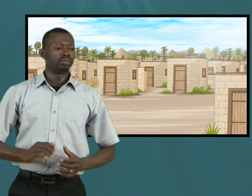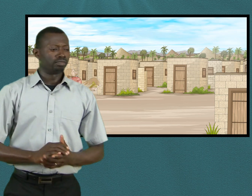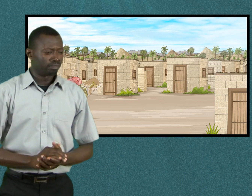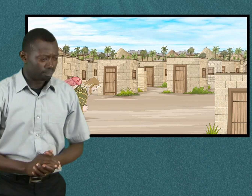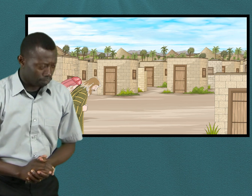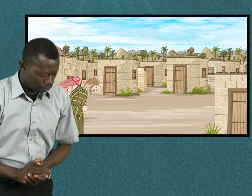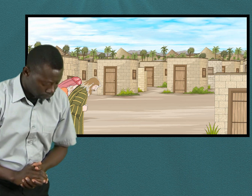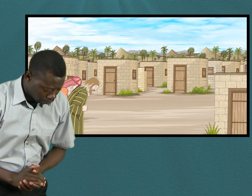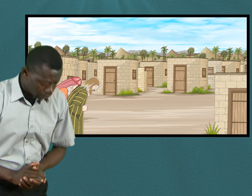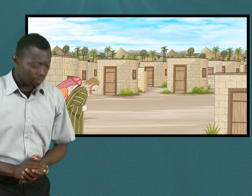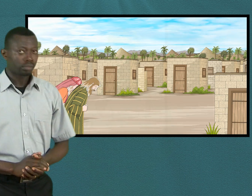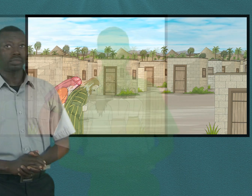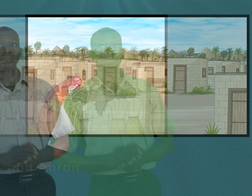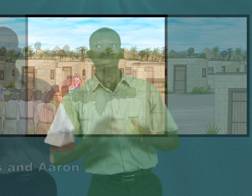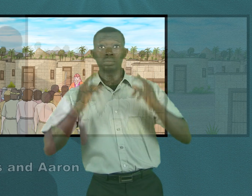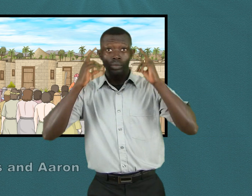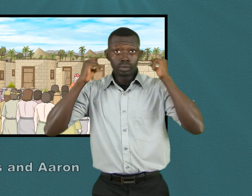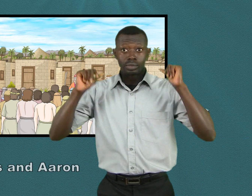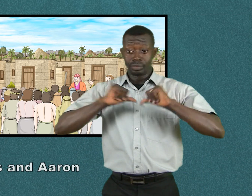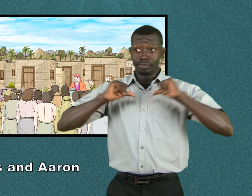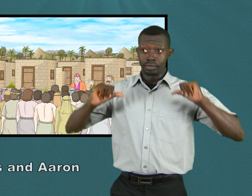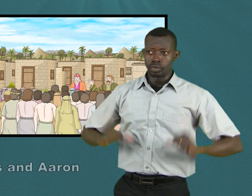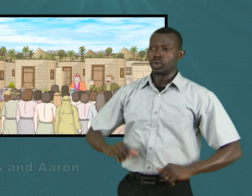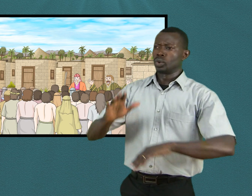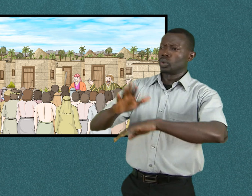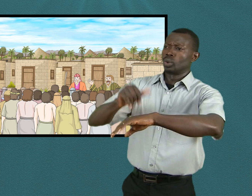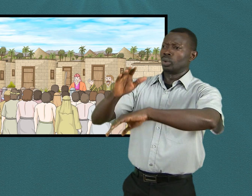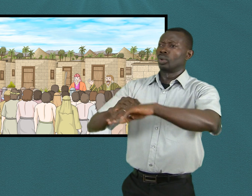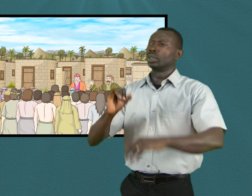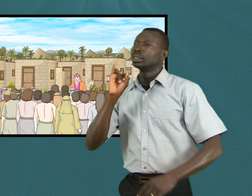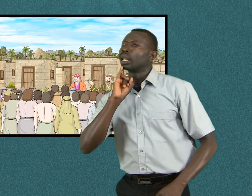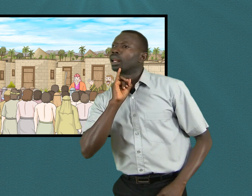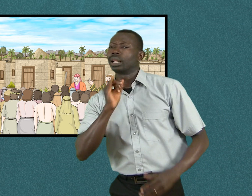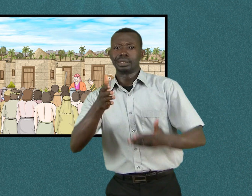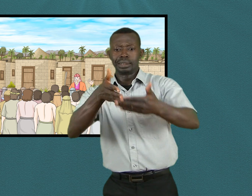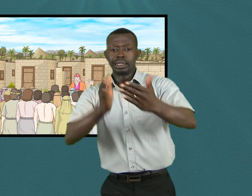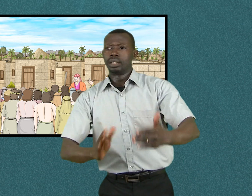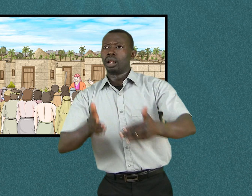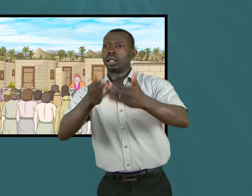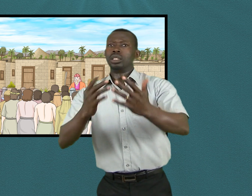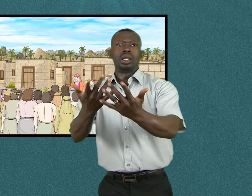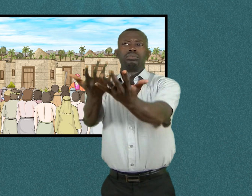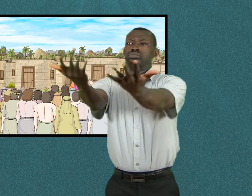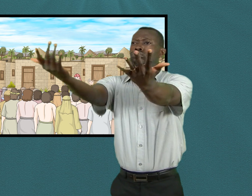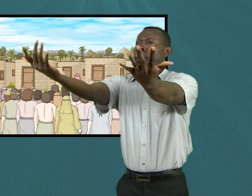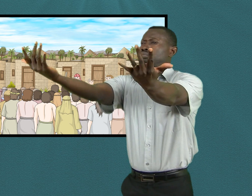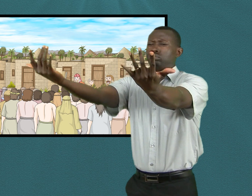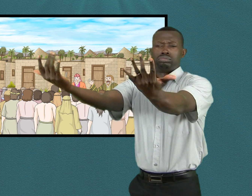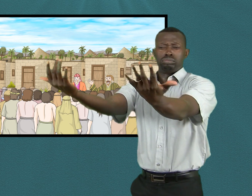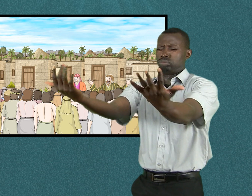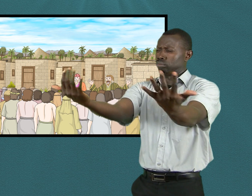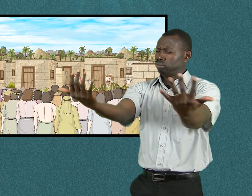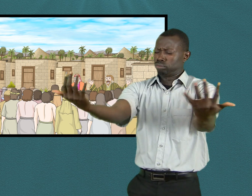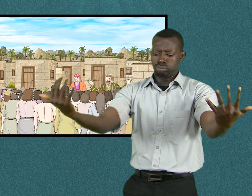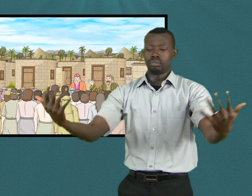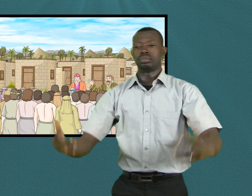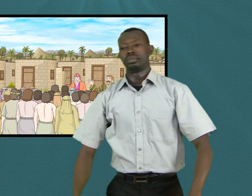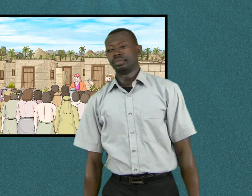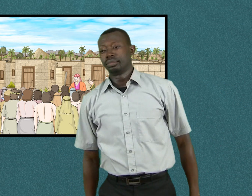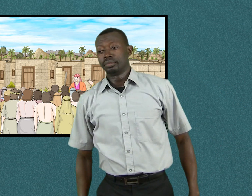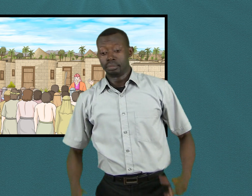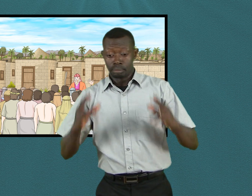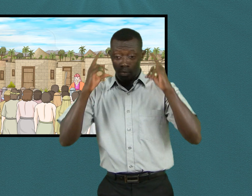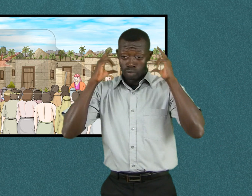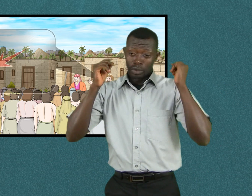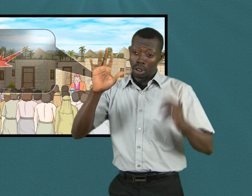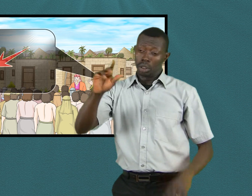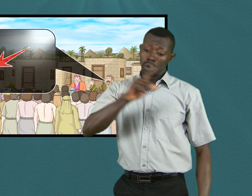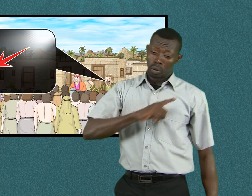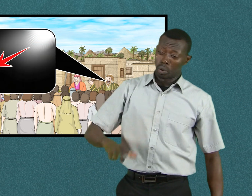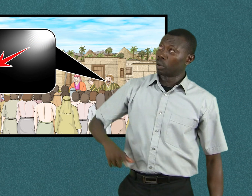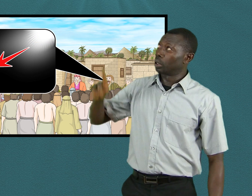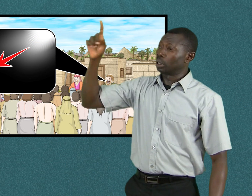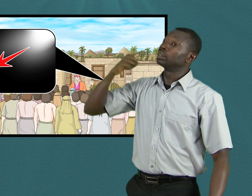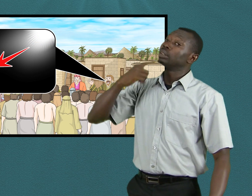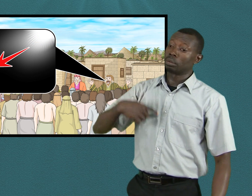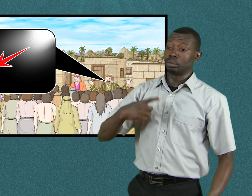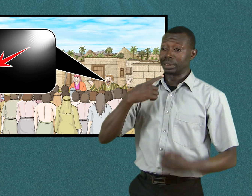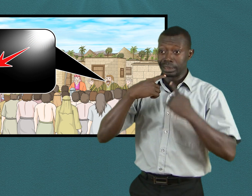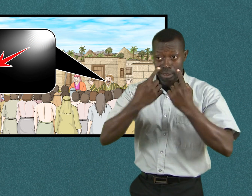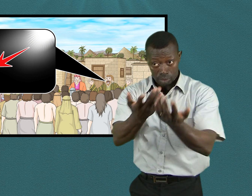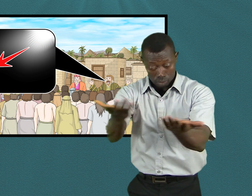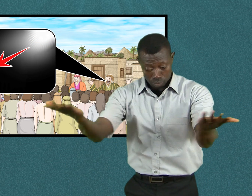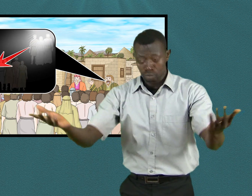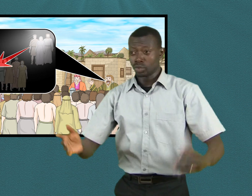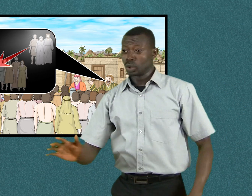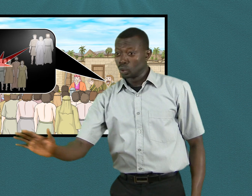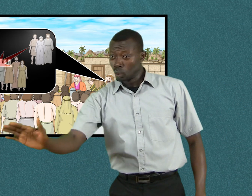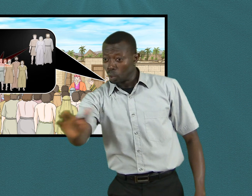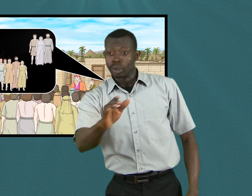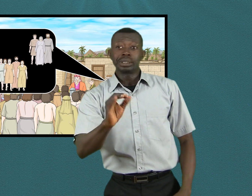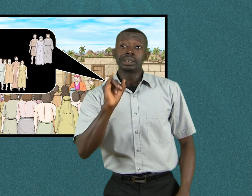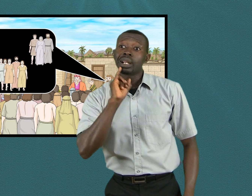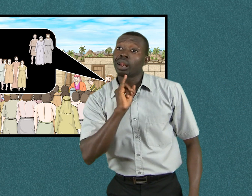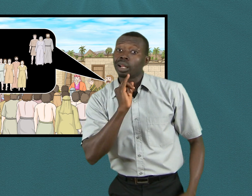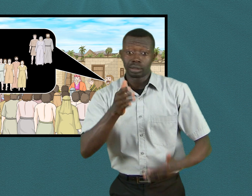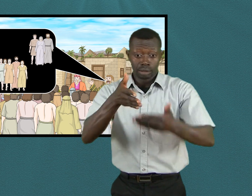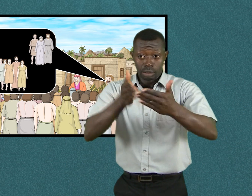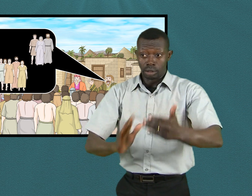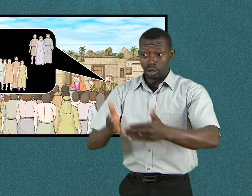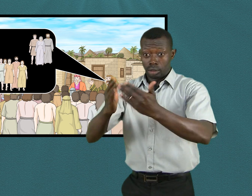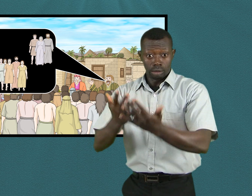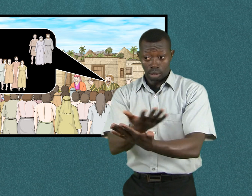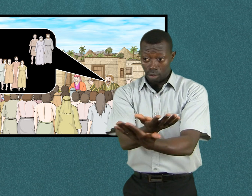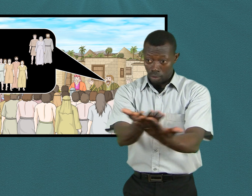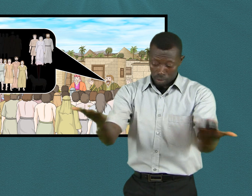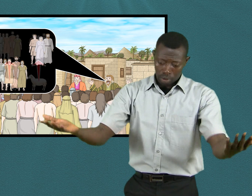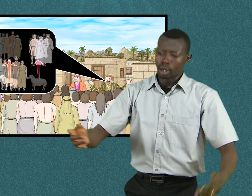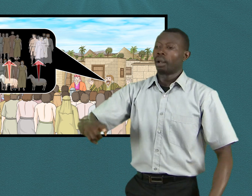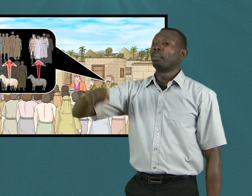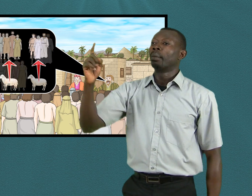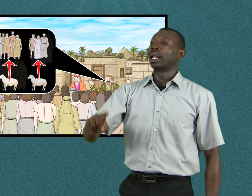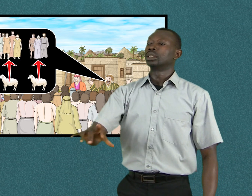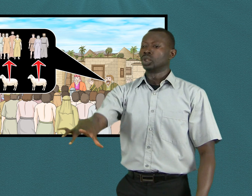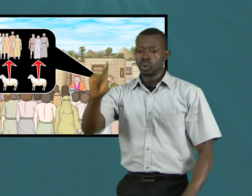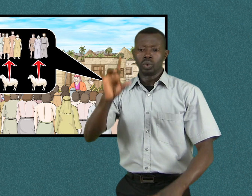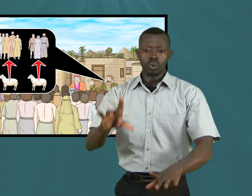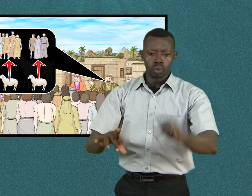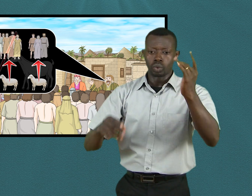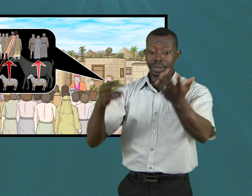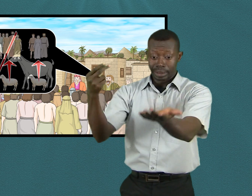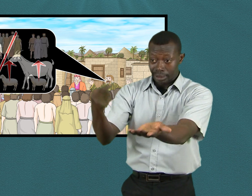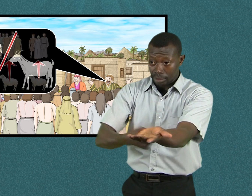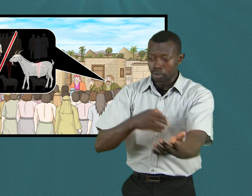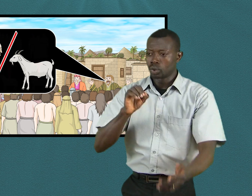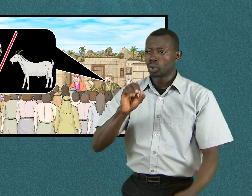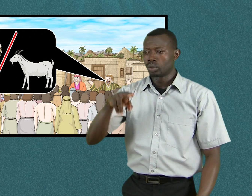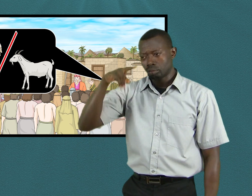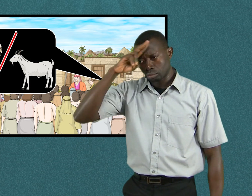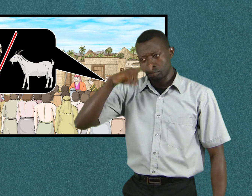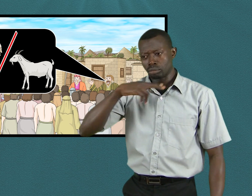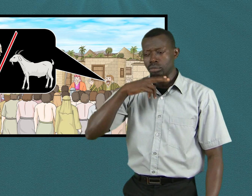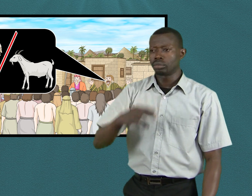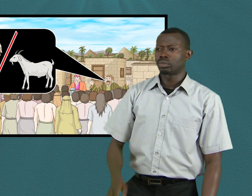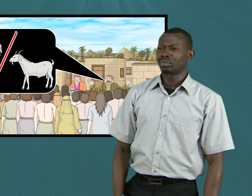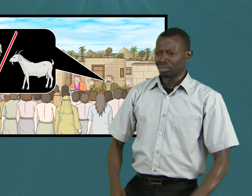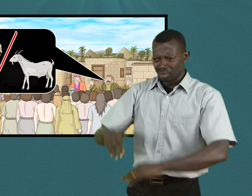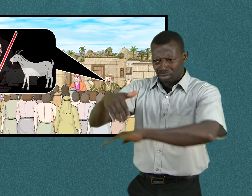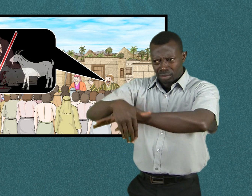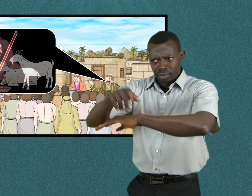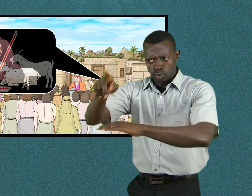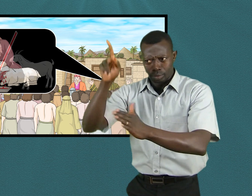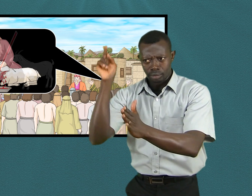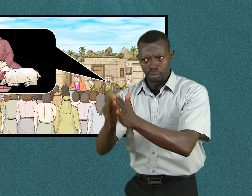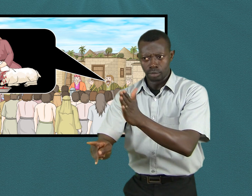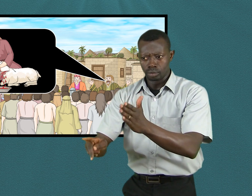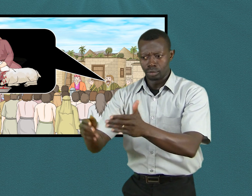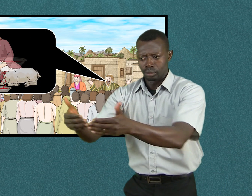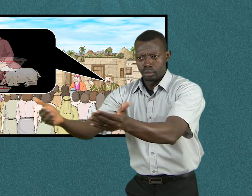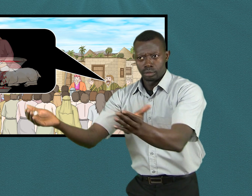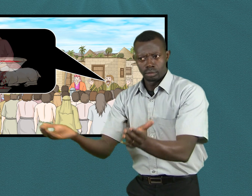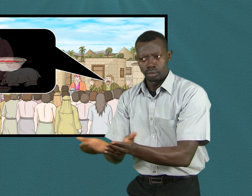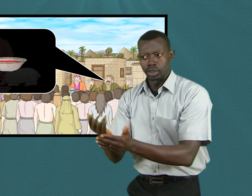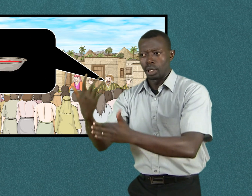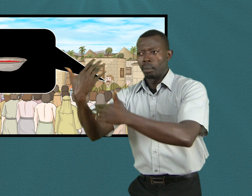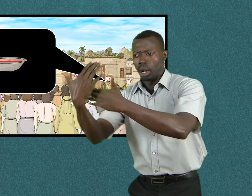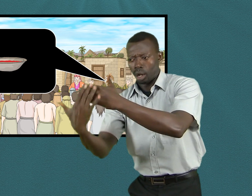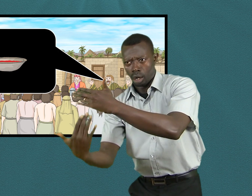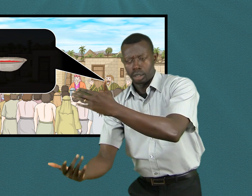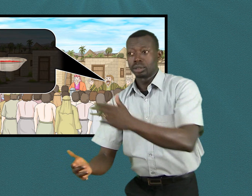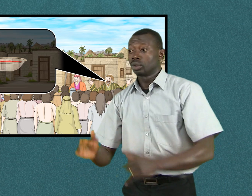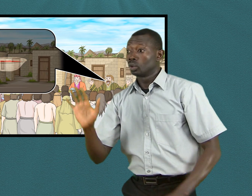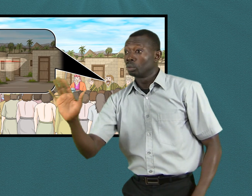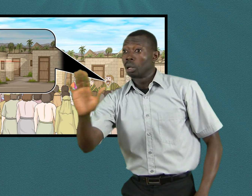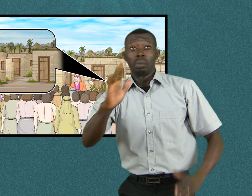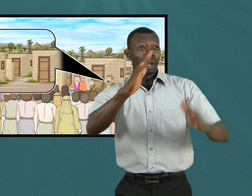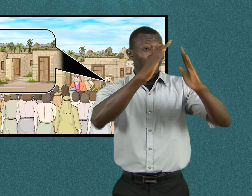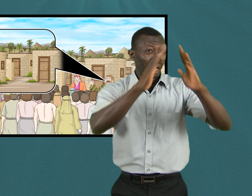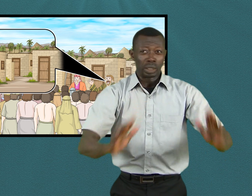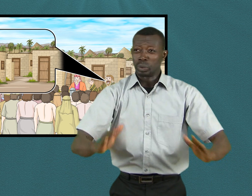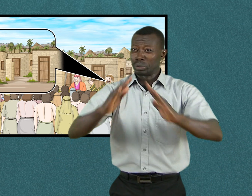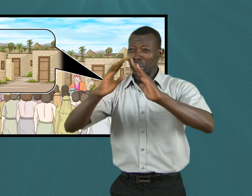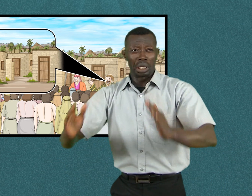Then Moses summoned all the elders of Israel and told them, “Go at once and select for yourselves a lamb for each family, and slaughter the Passover lamb.